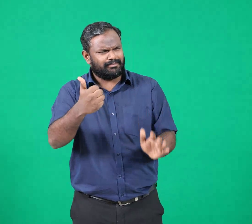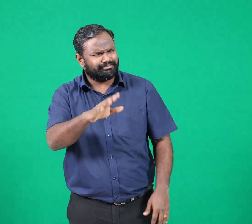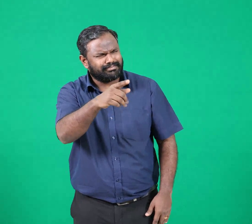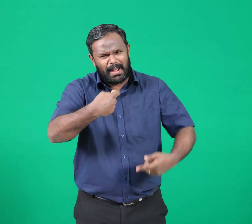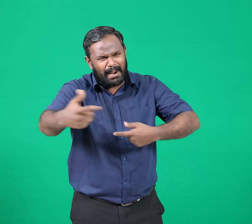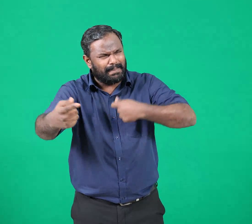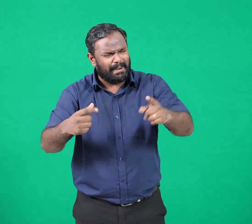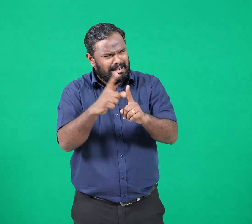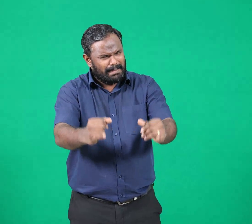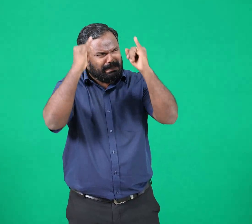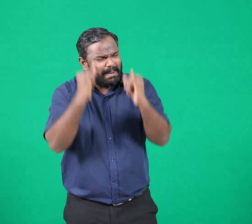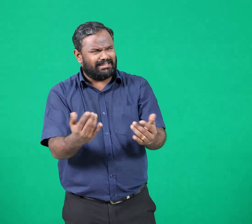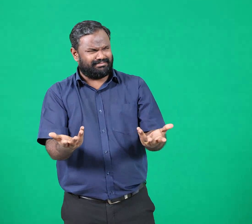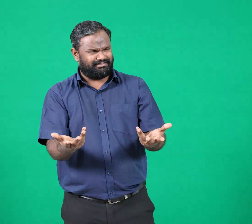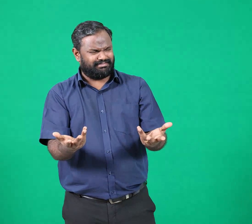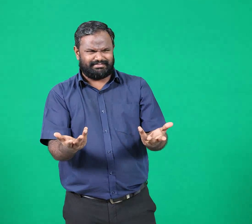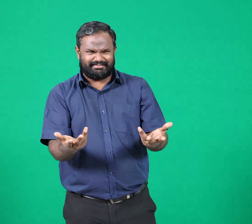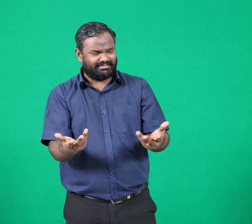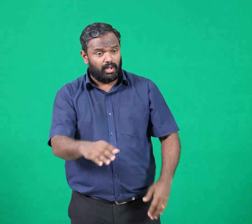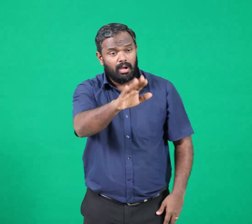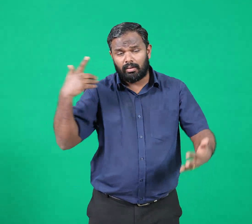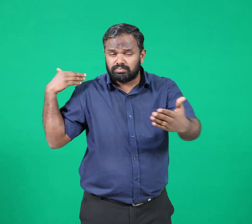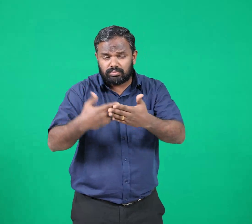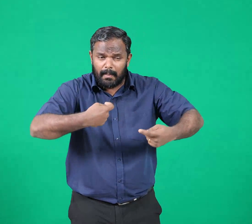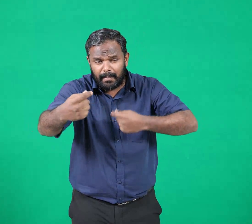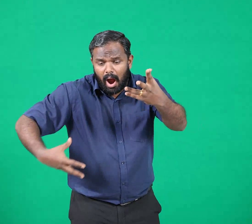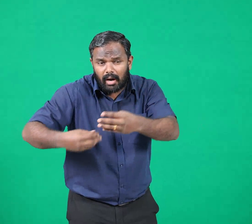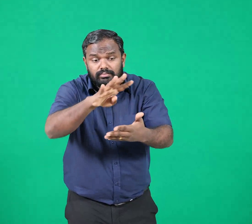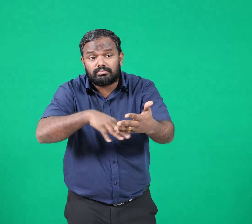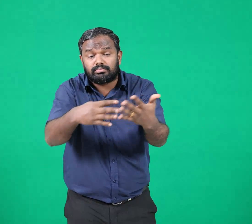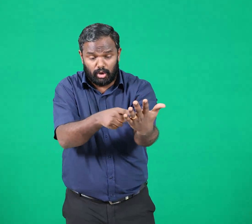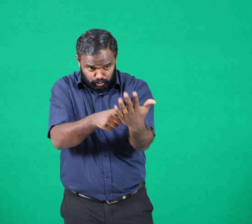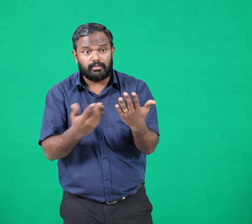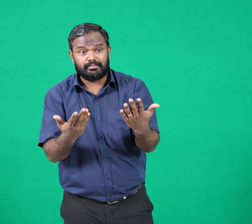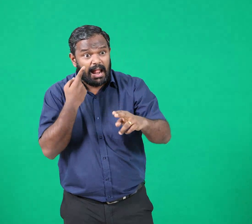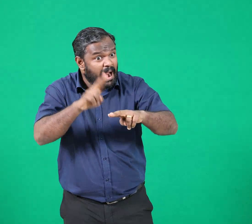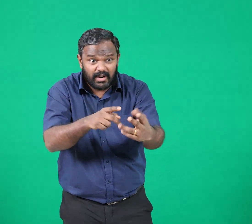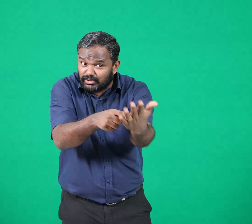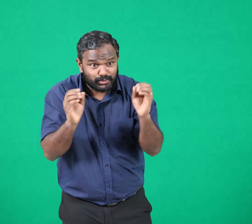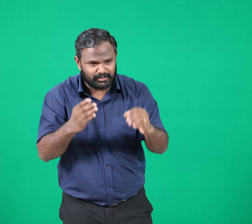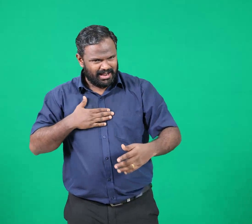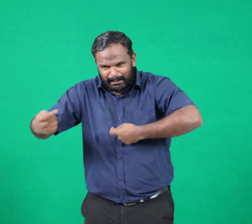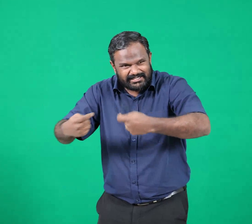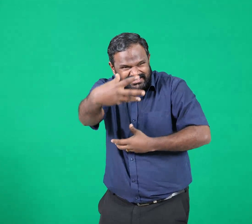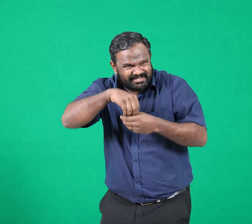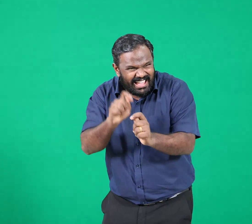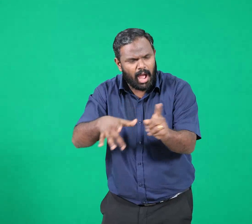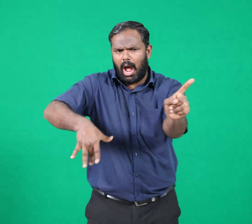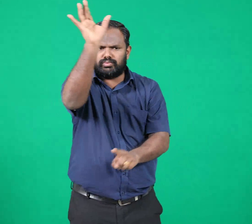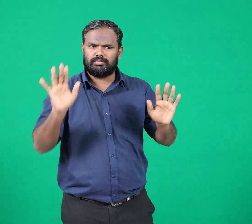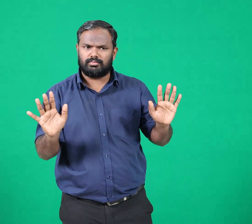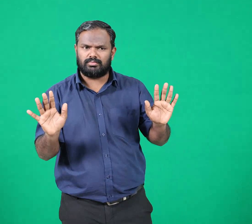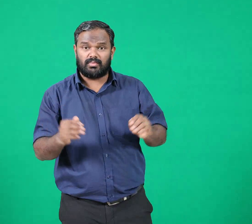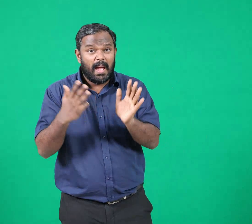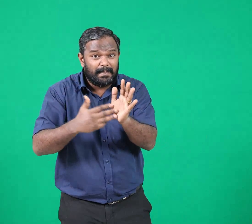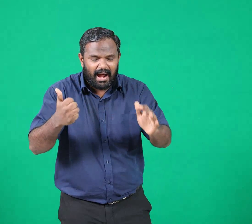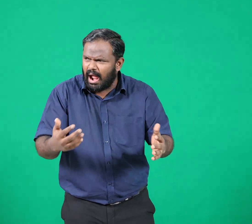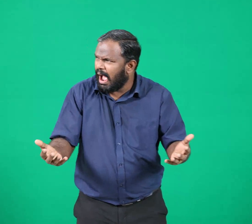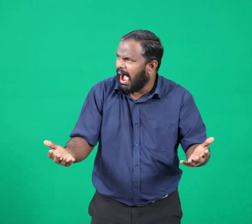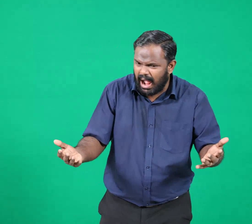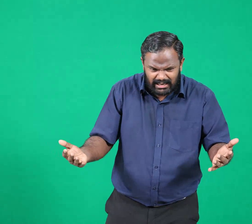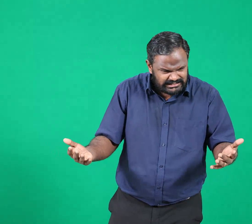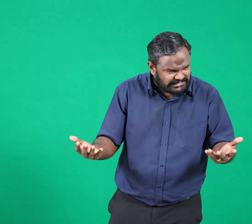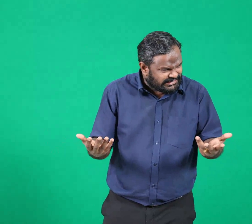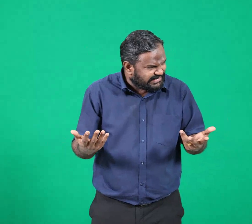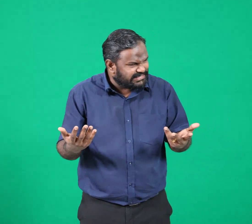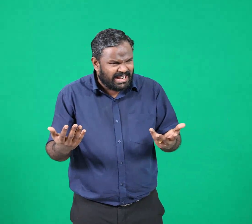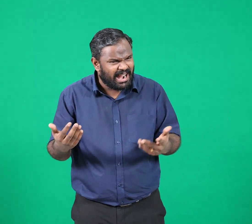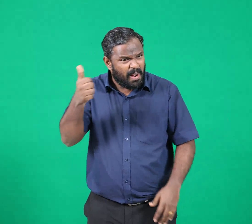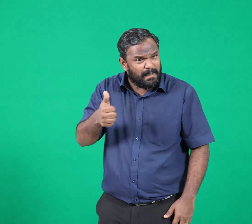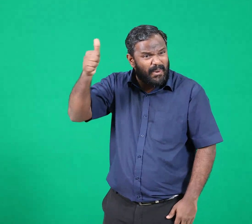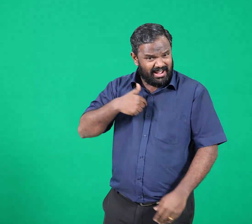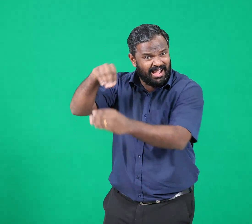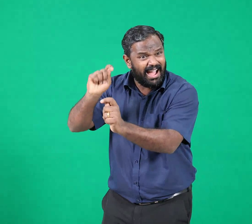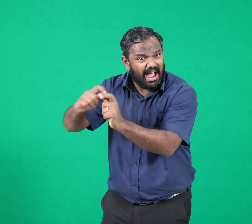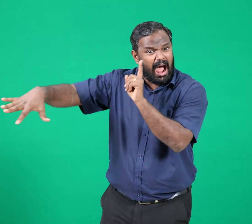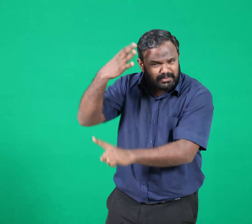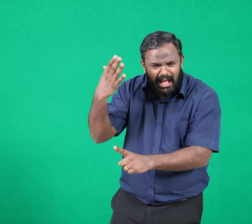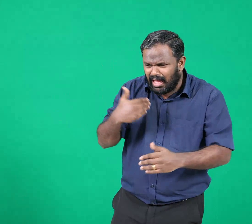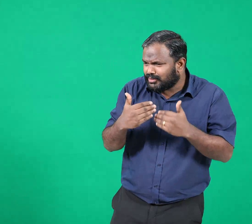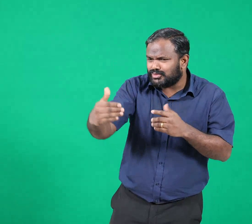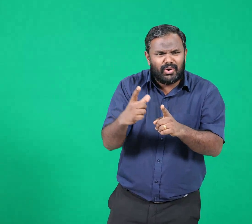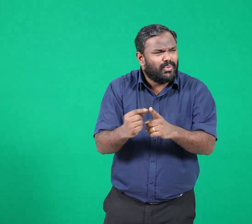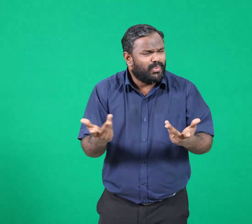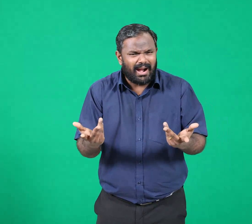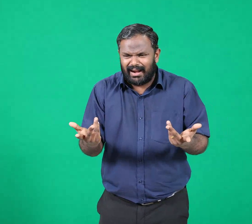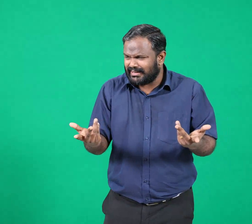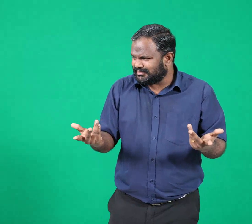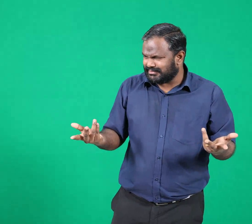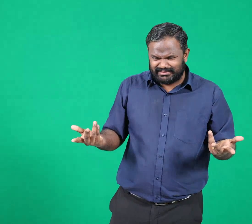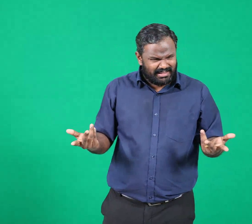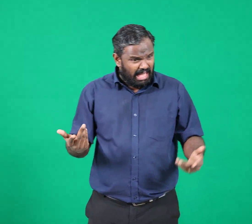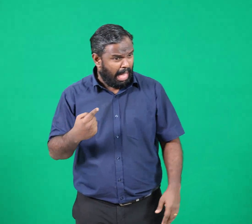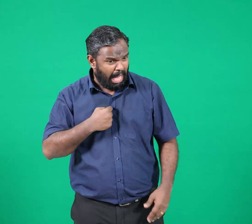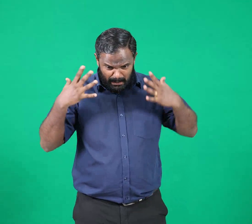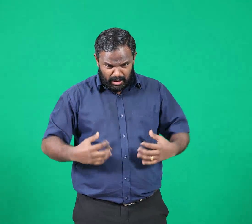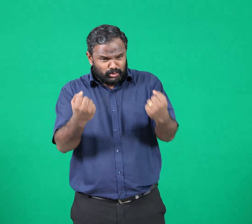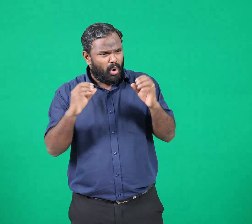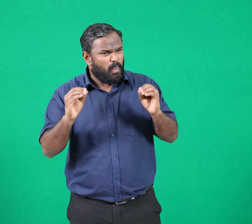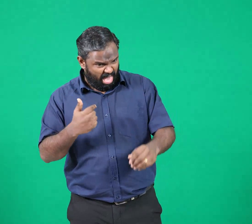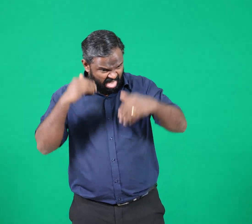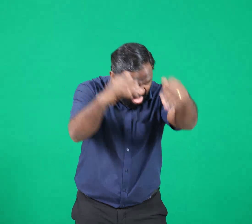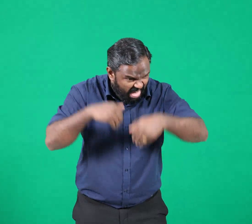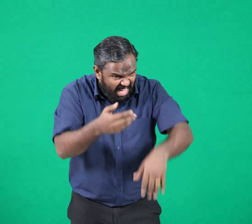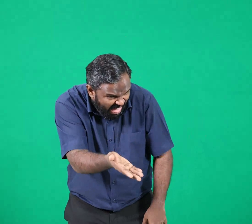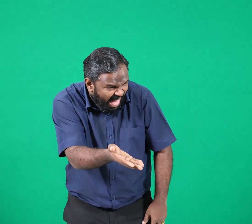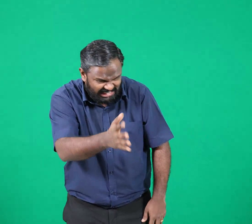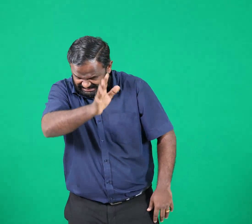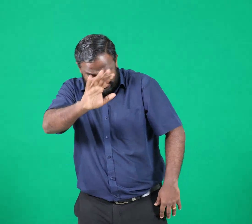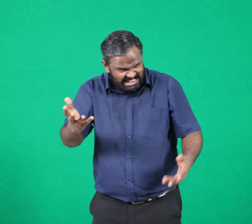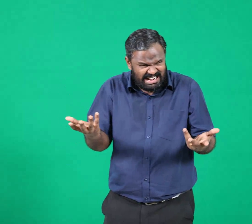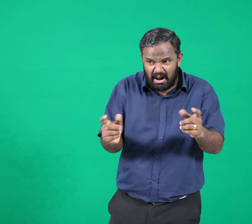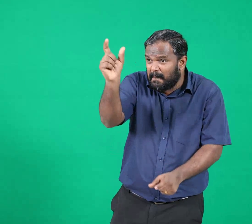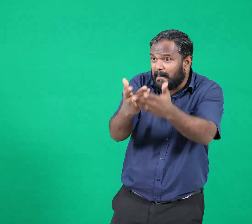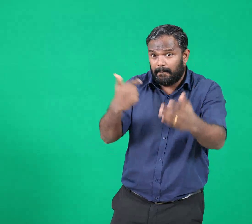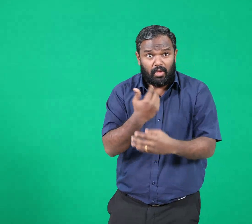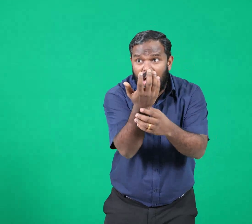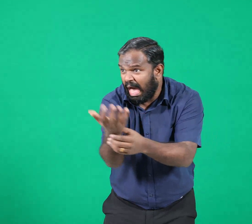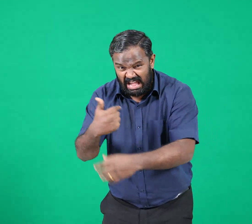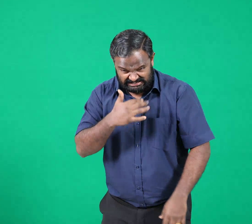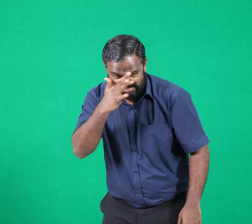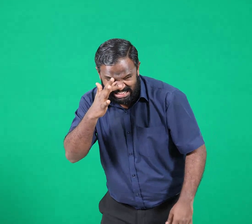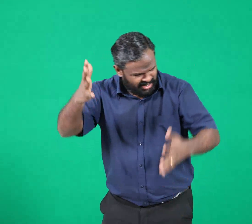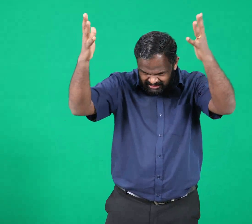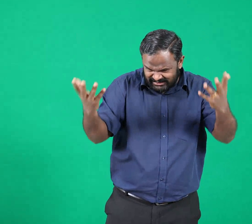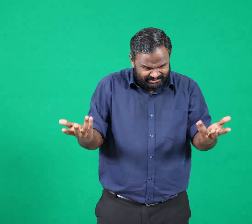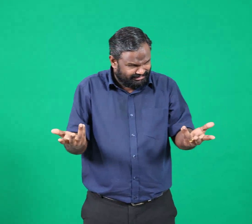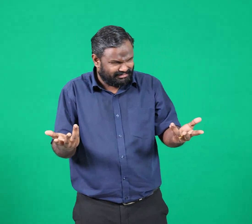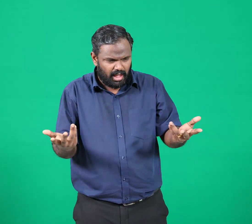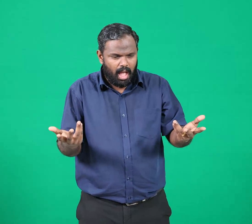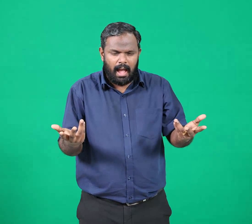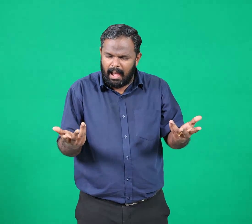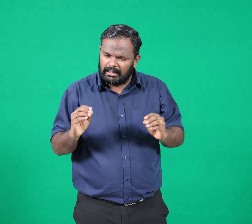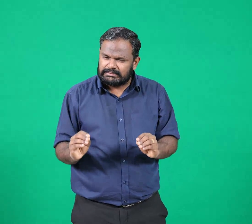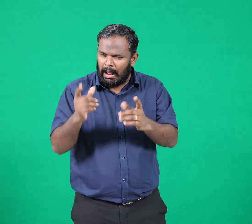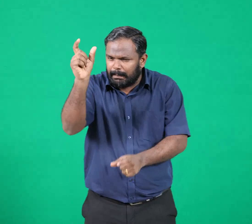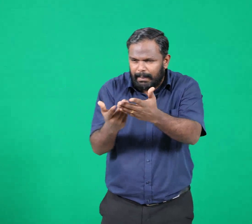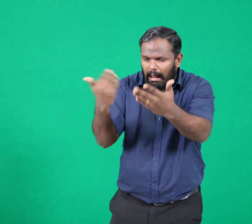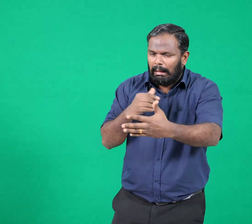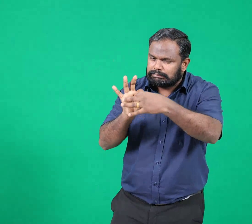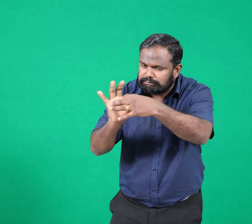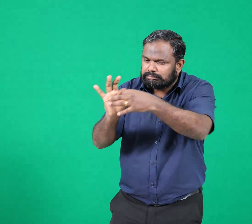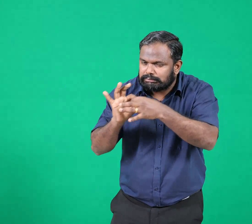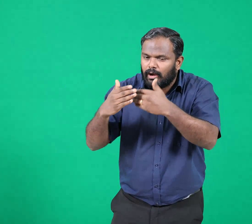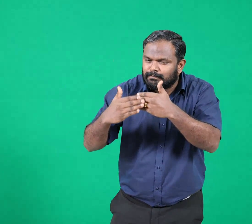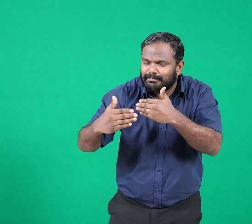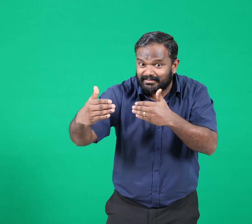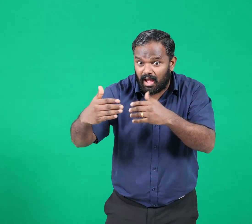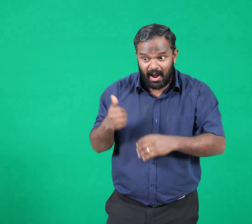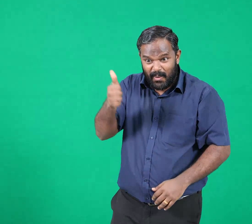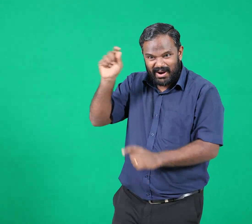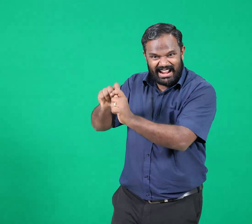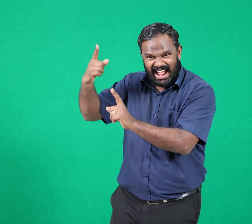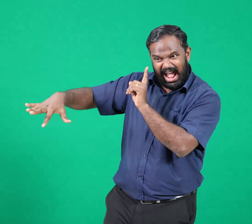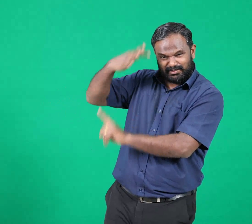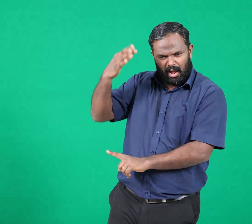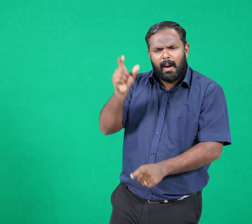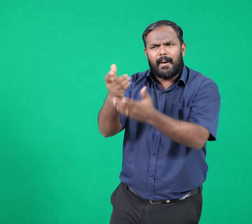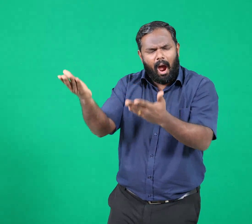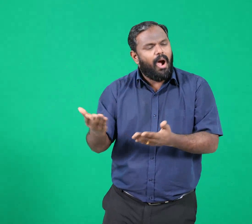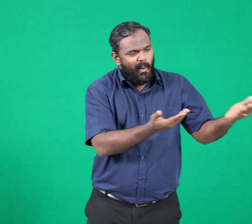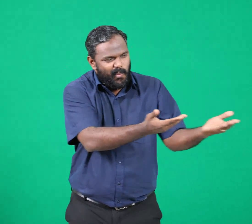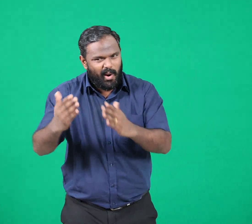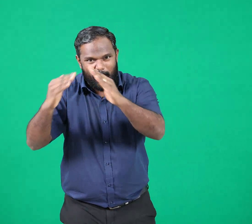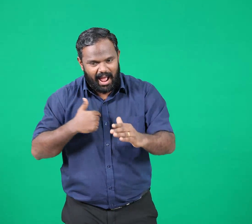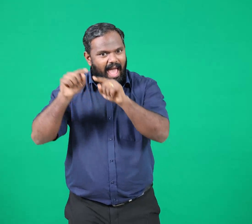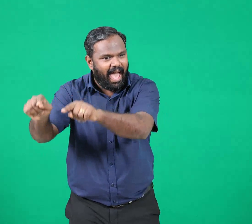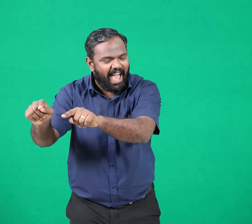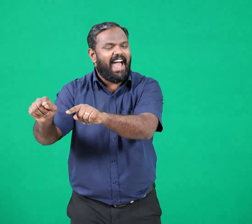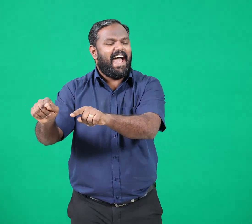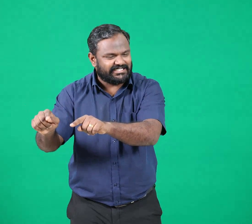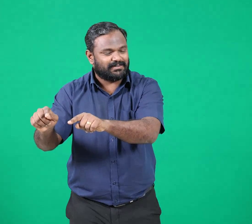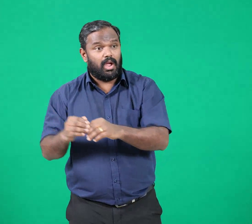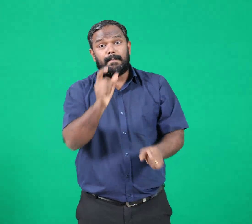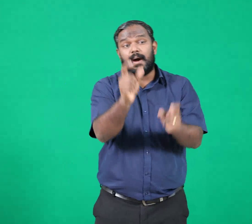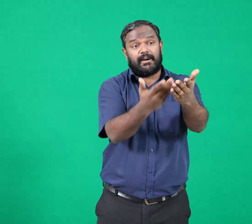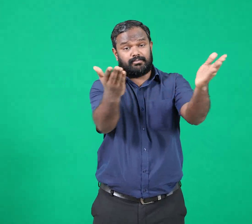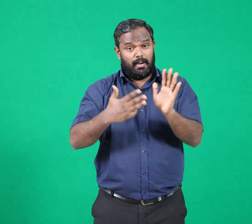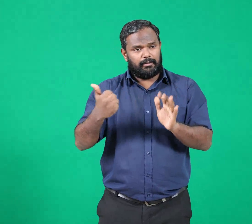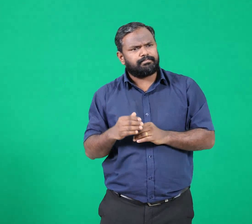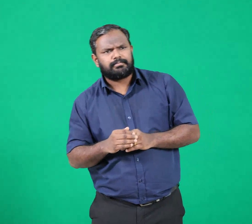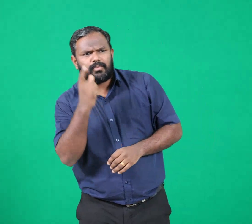The manager said to himself, ' What shall I do, now that my master is taking away my position? I am too weak to dig and too ashamed to beg. I know what I will do, so that after my removal from management, people will welcome me into their homes.'